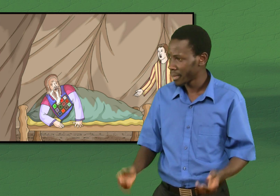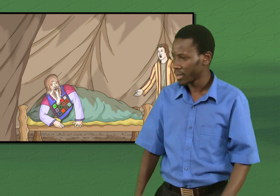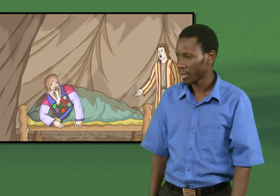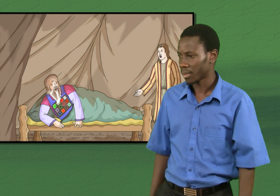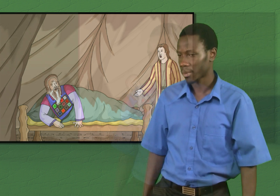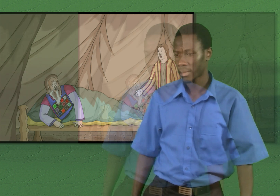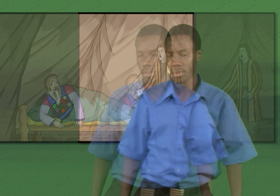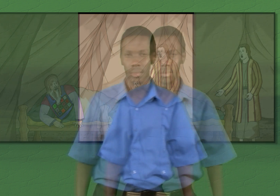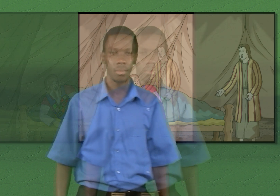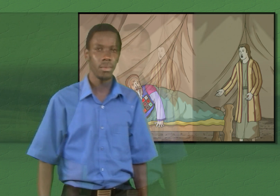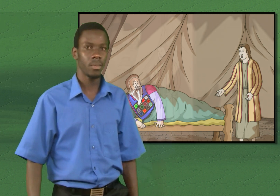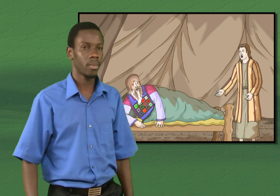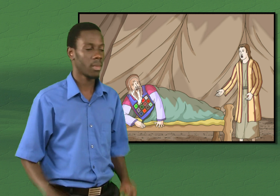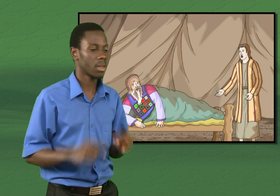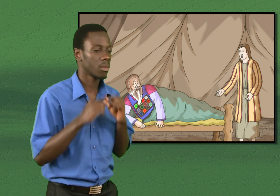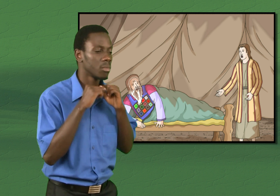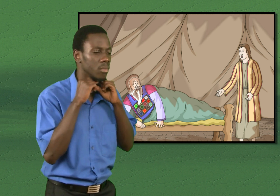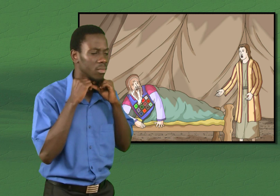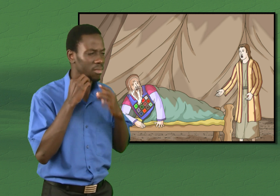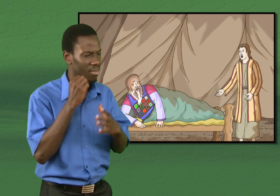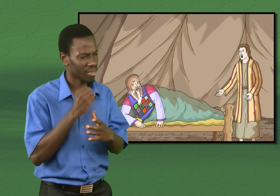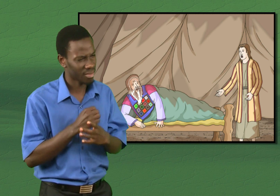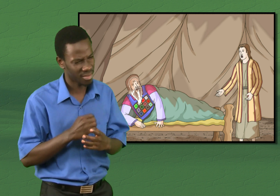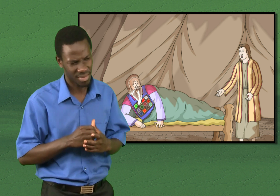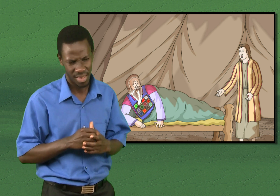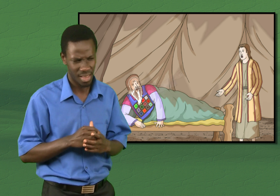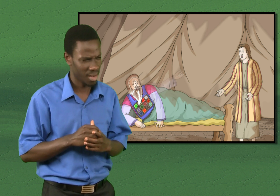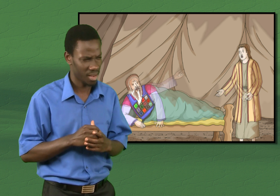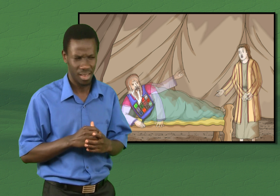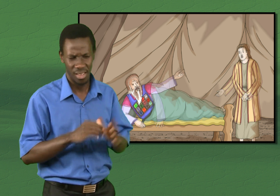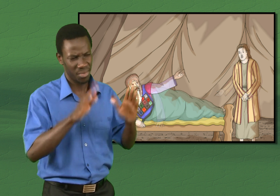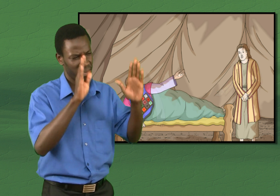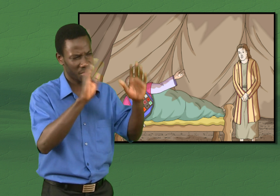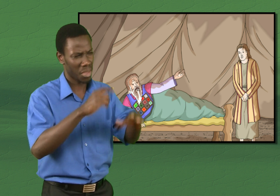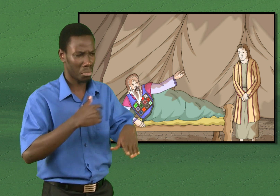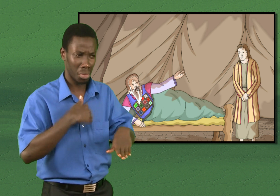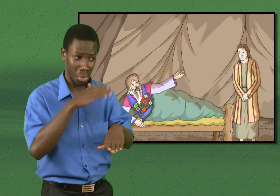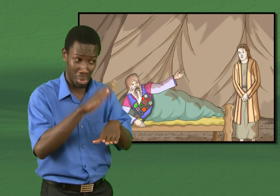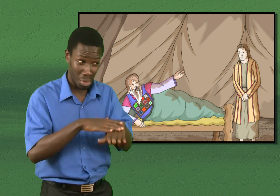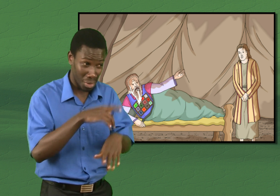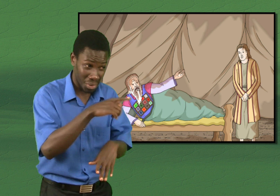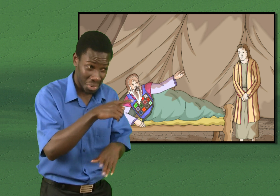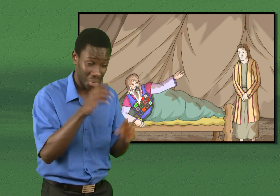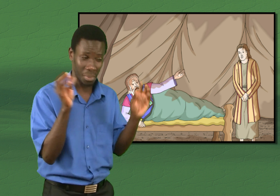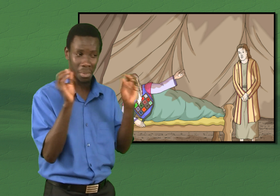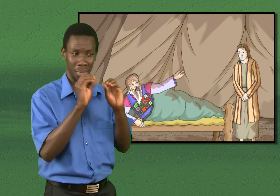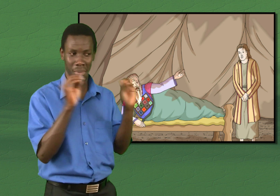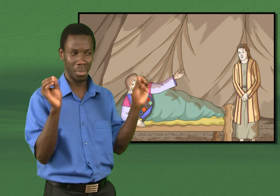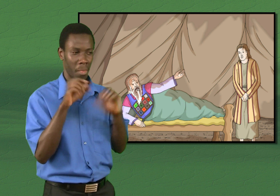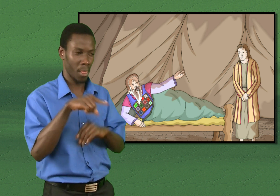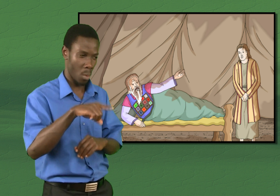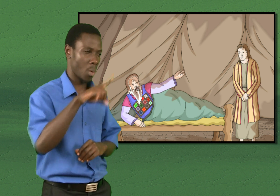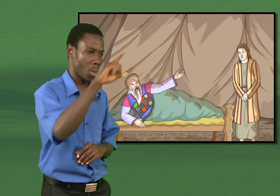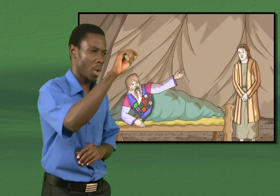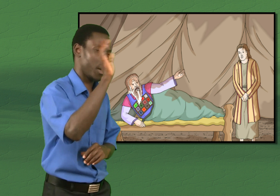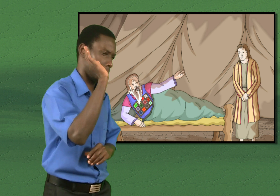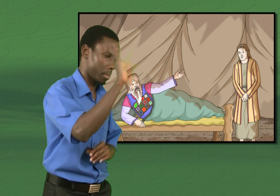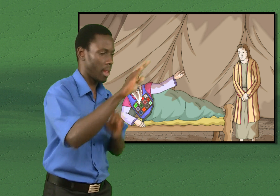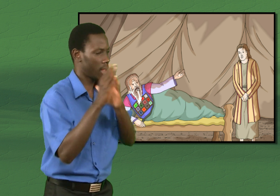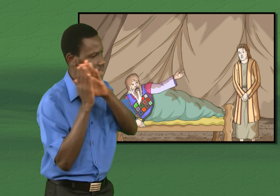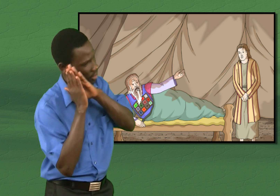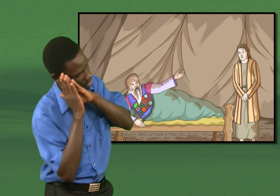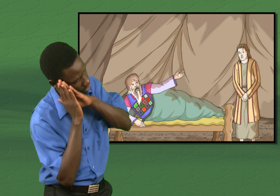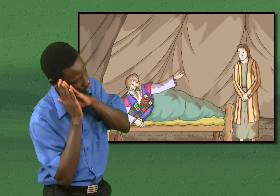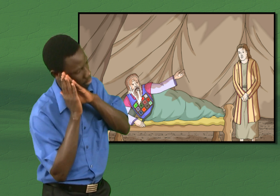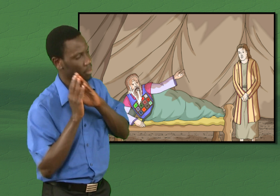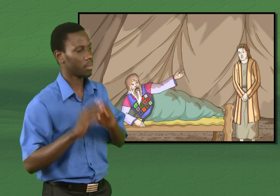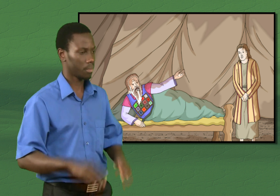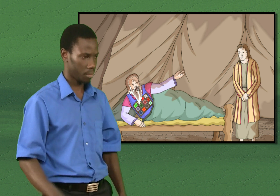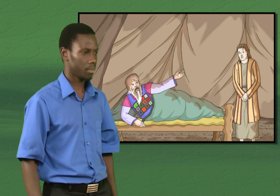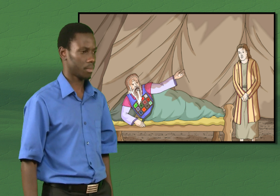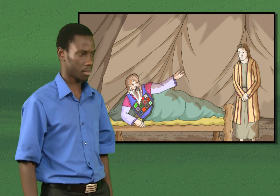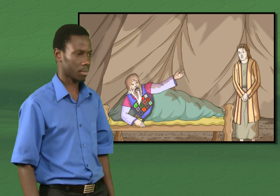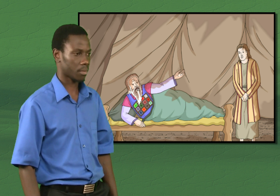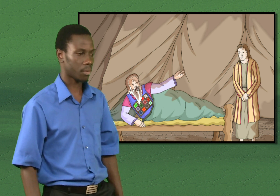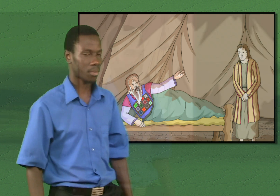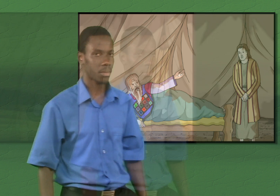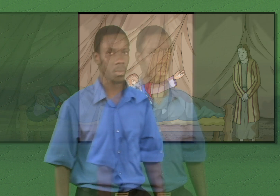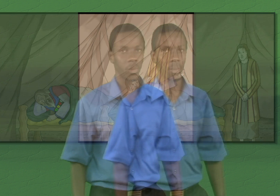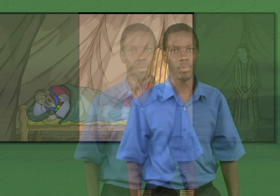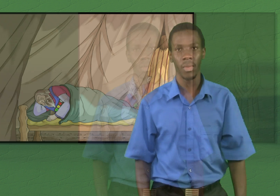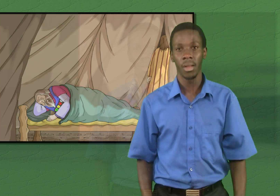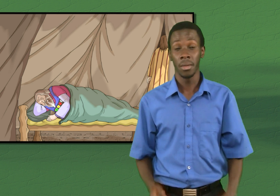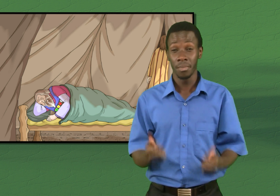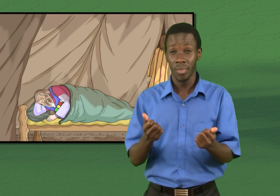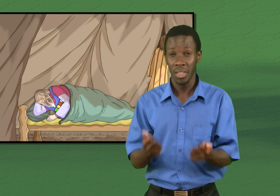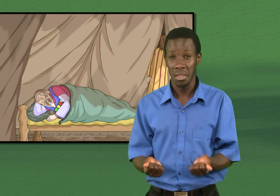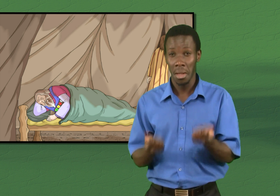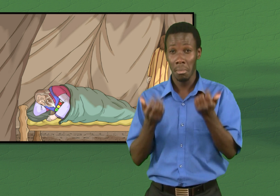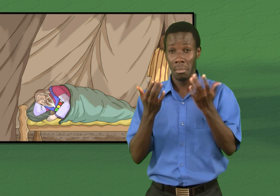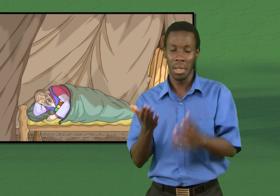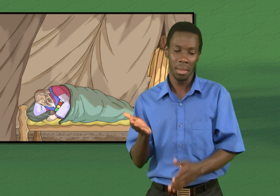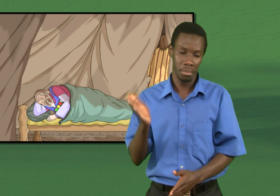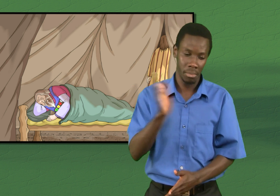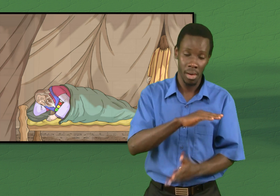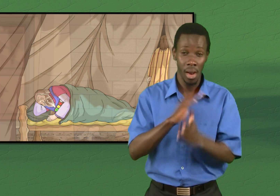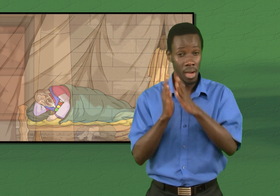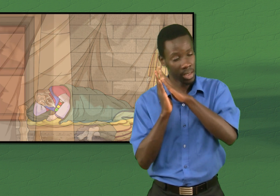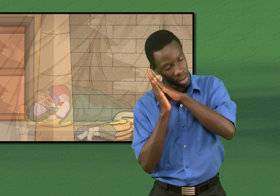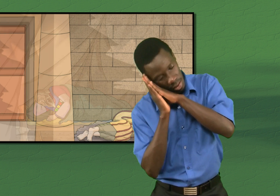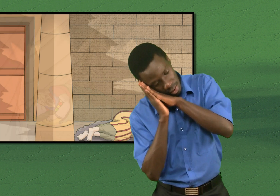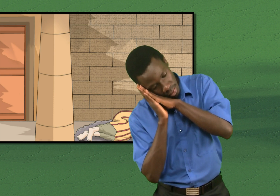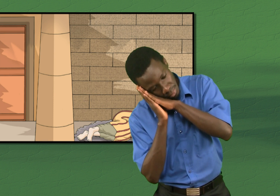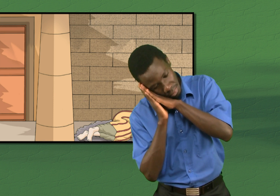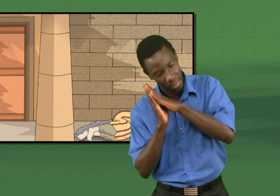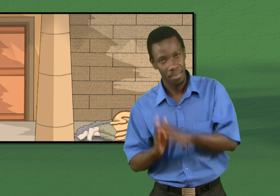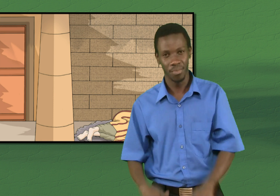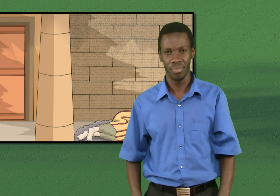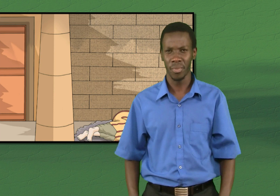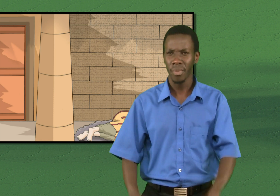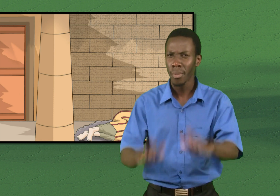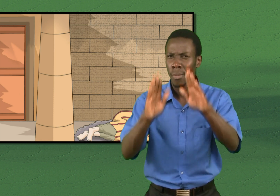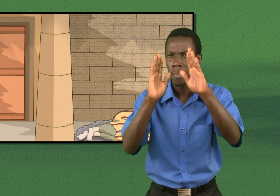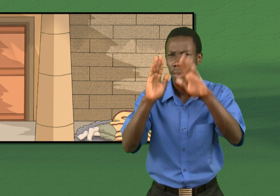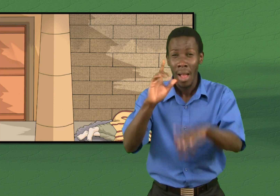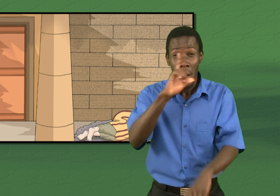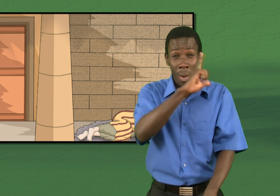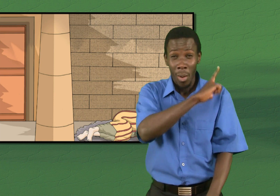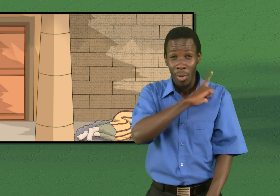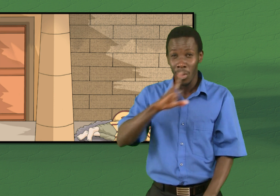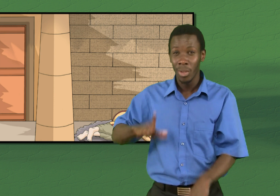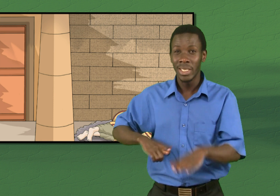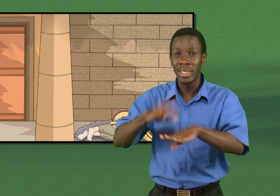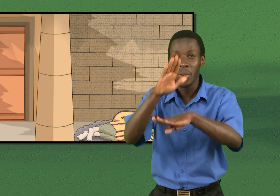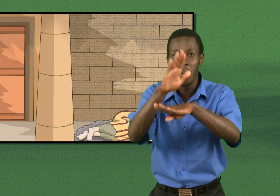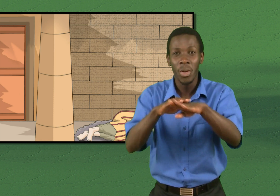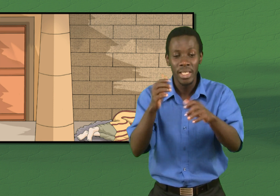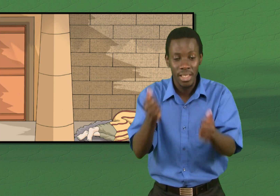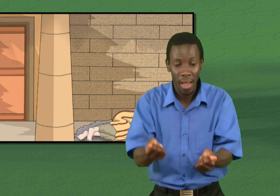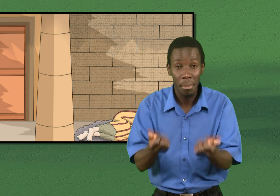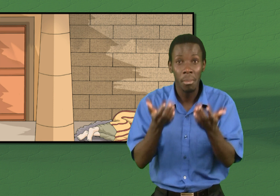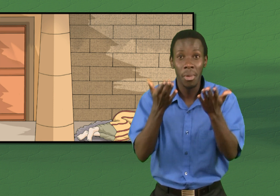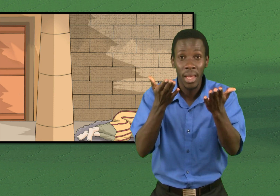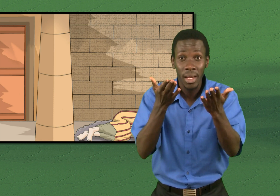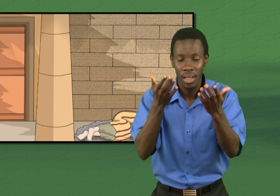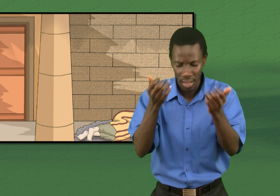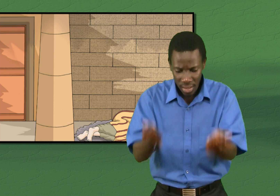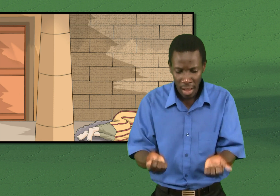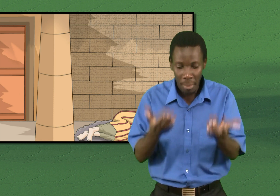“My son, I did not call,” Eli replied. “Go back and lie down.”